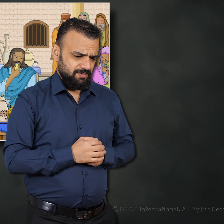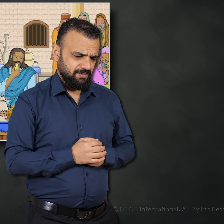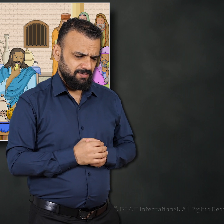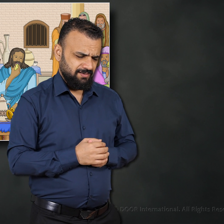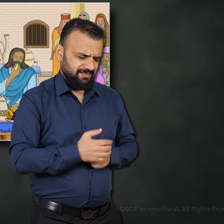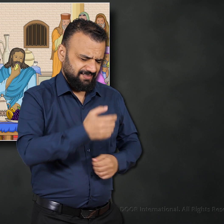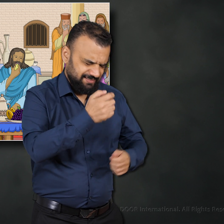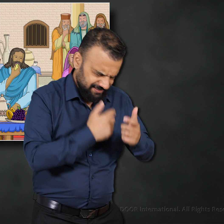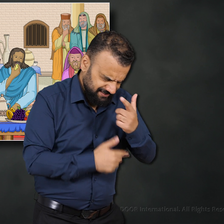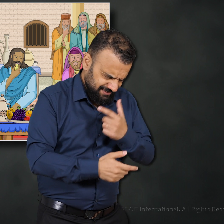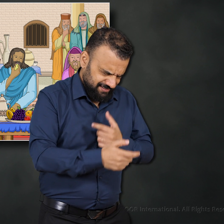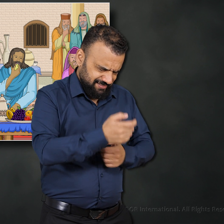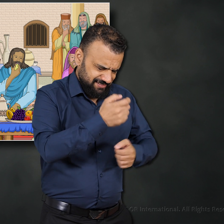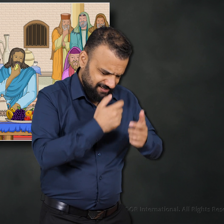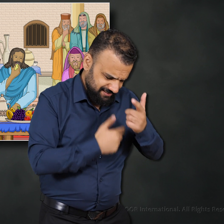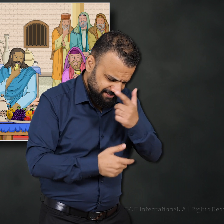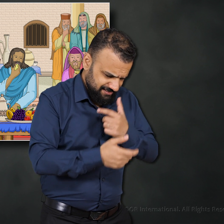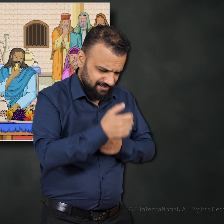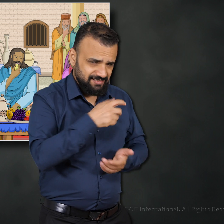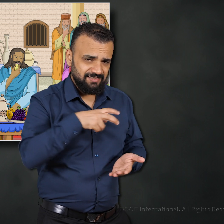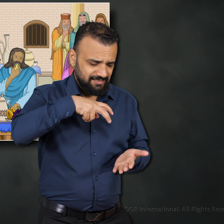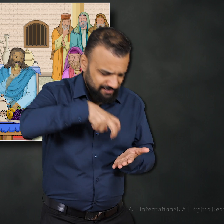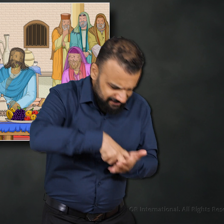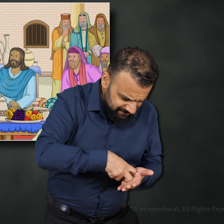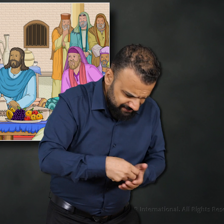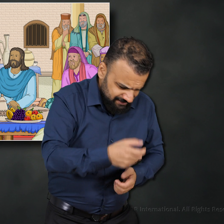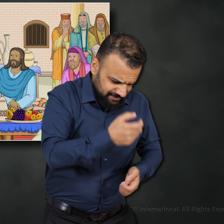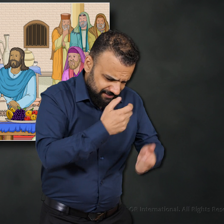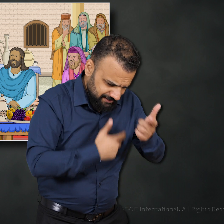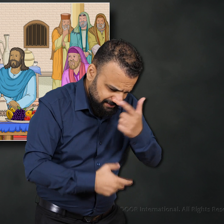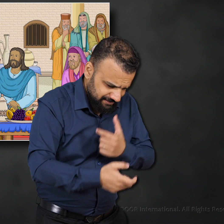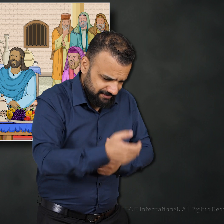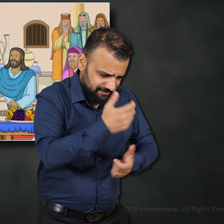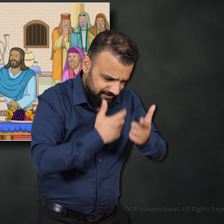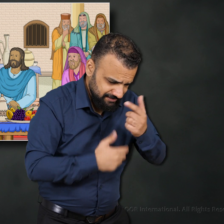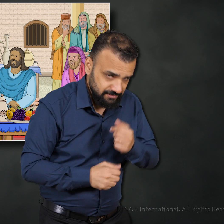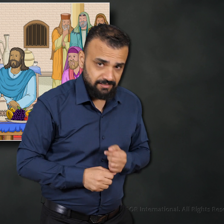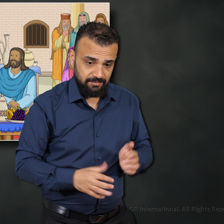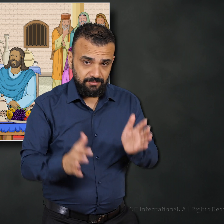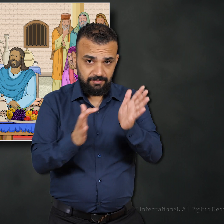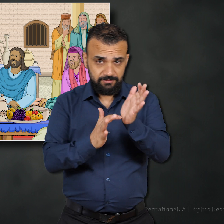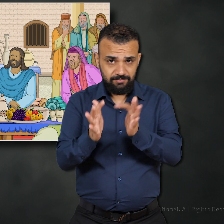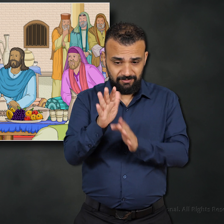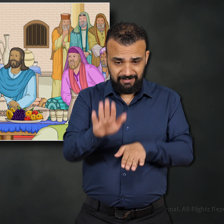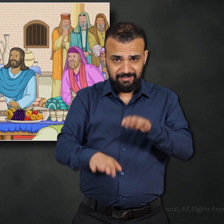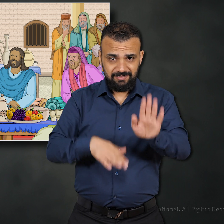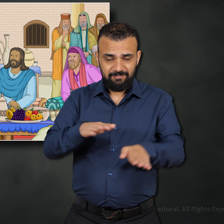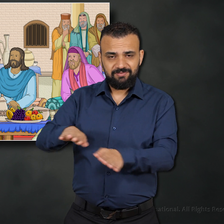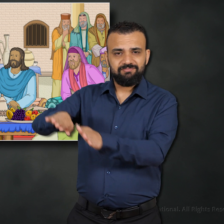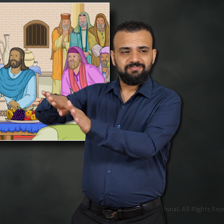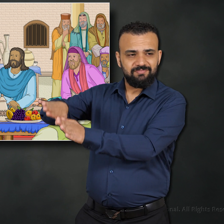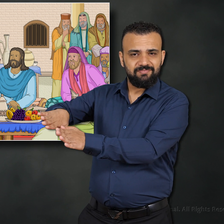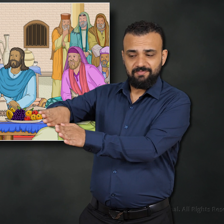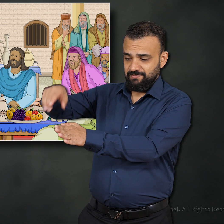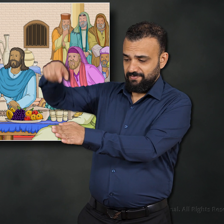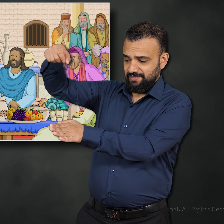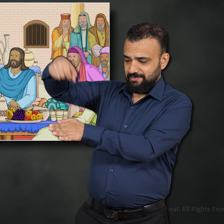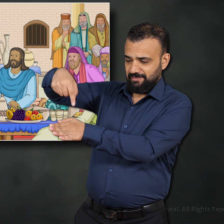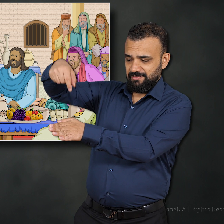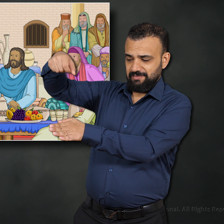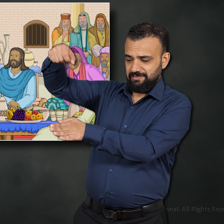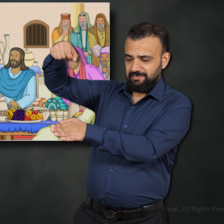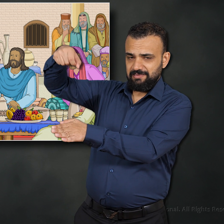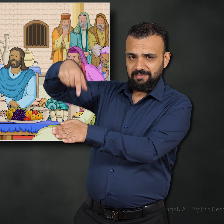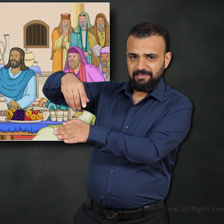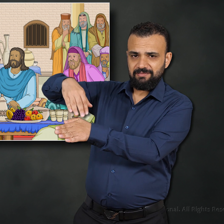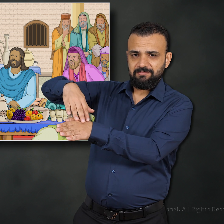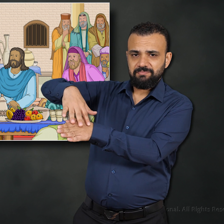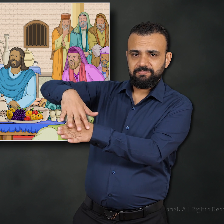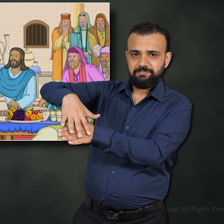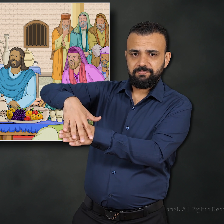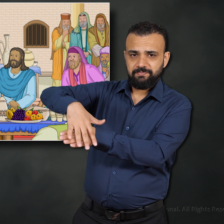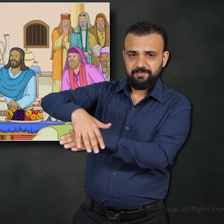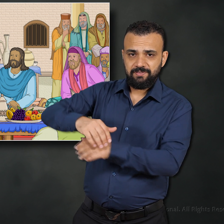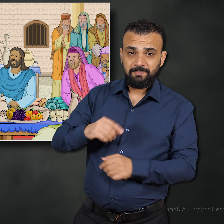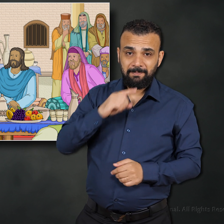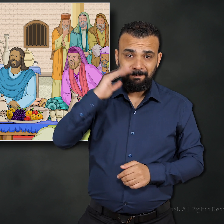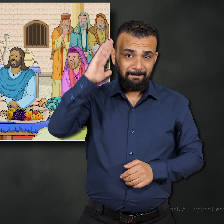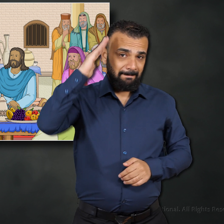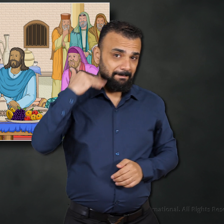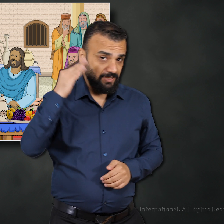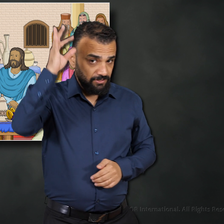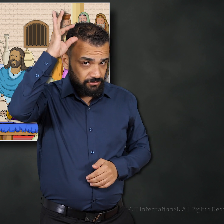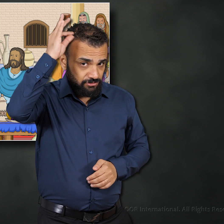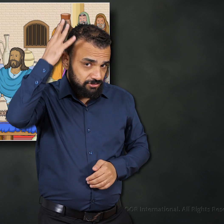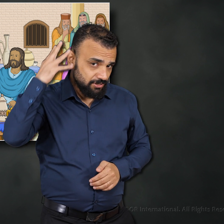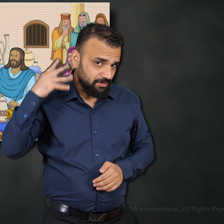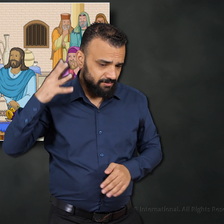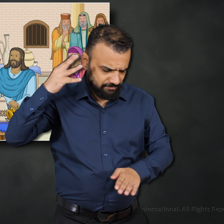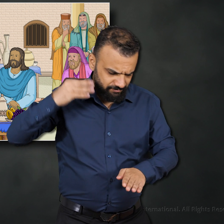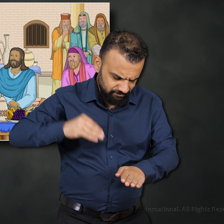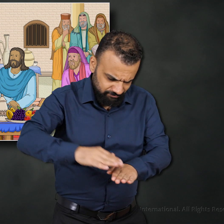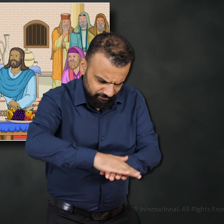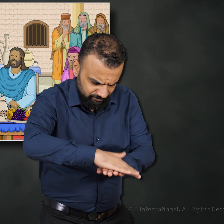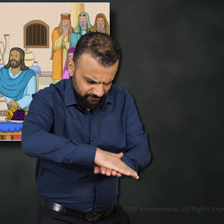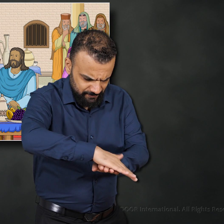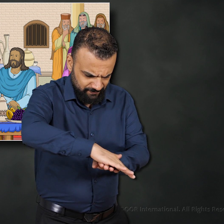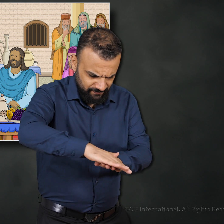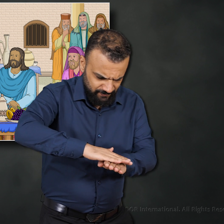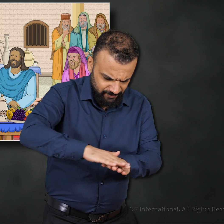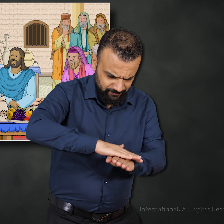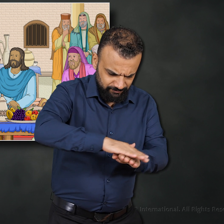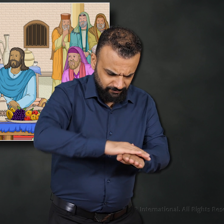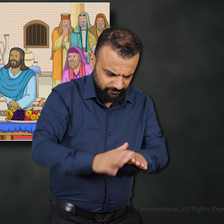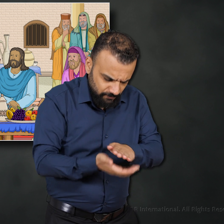As she stood behind Him at His feet weeping, she began to wet His feet with her tears and wipe them with her hair.